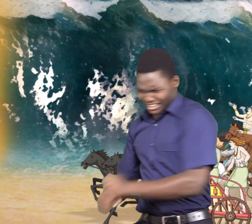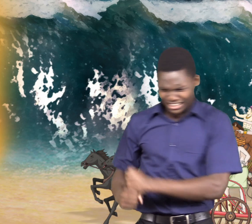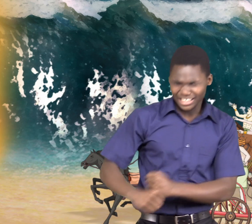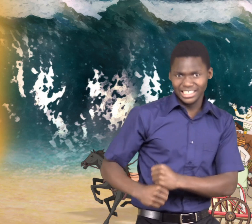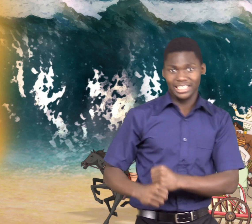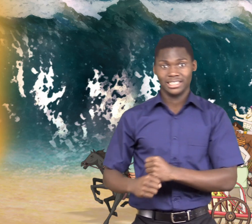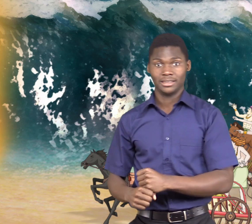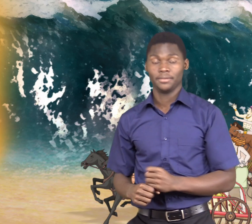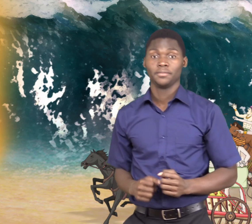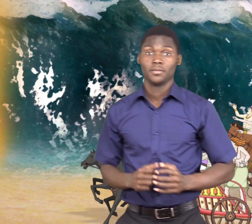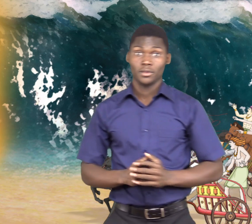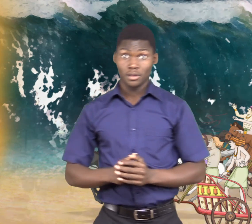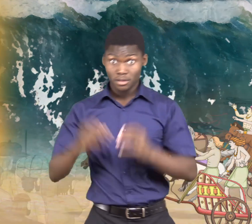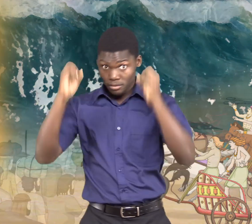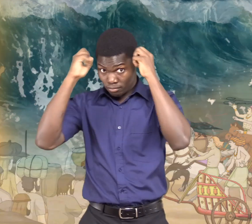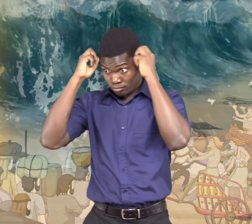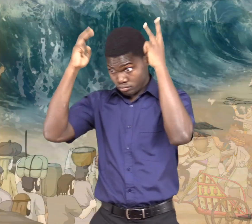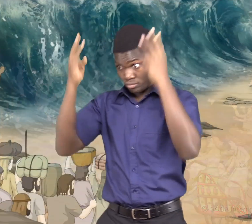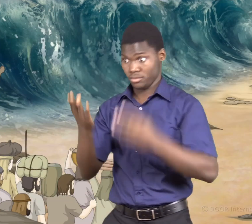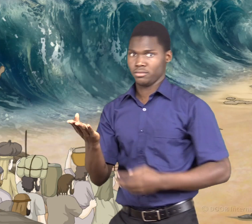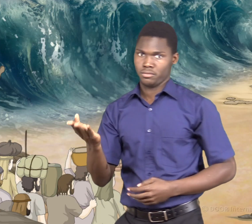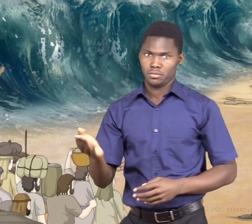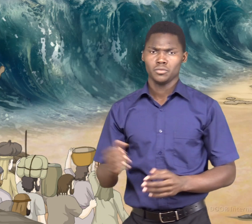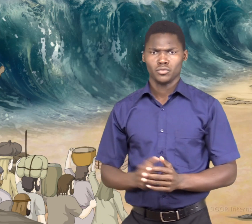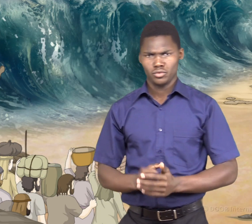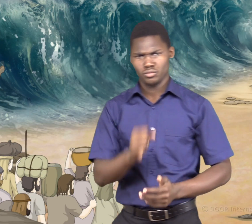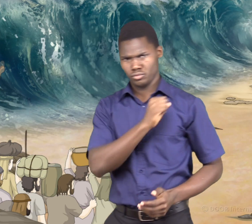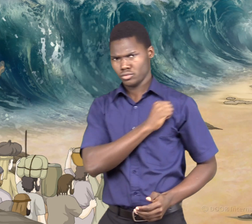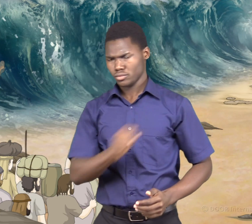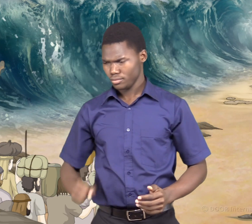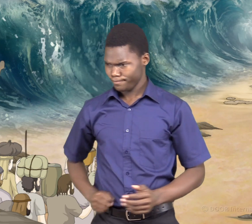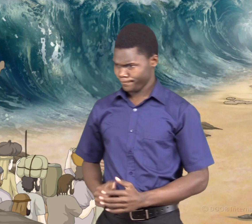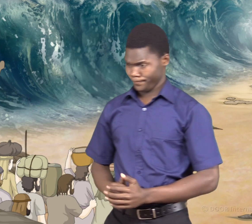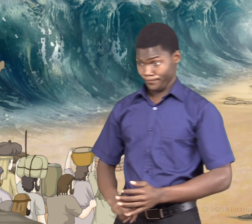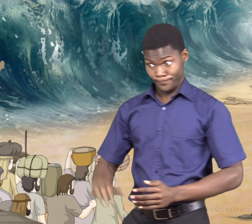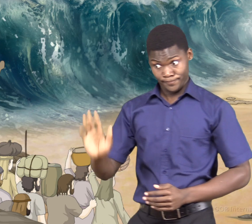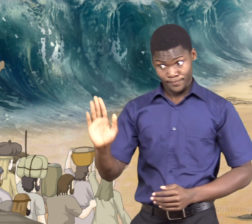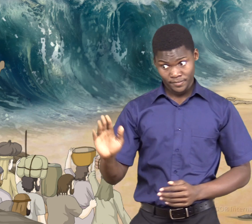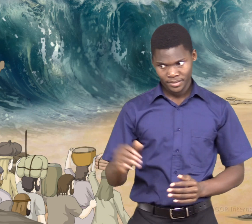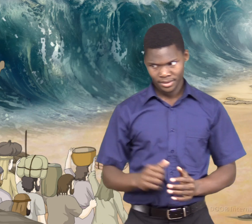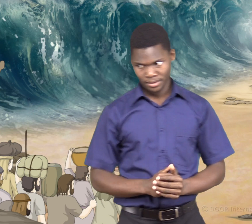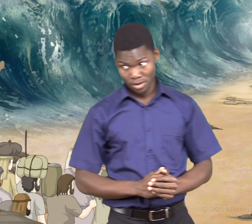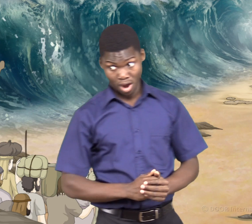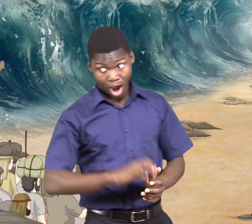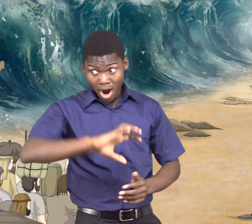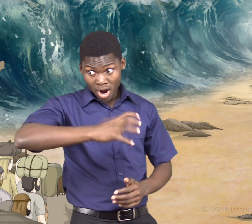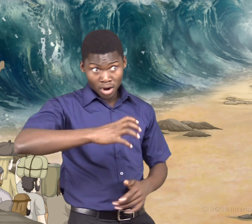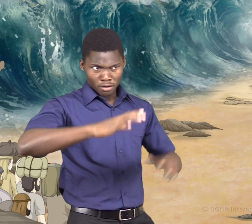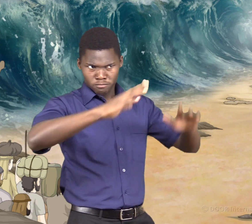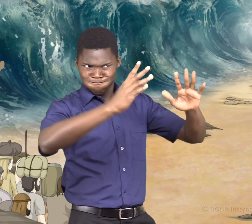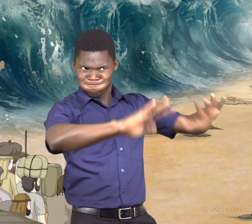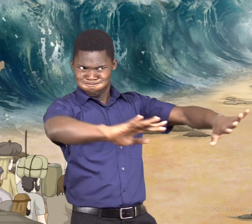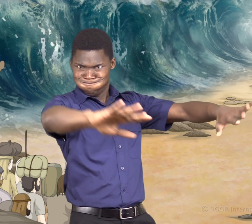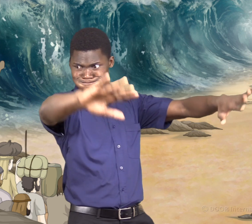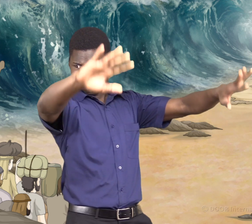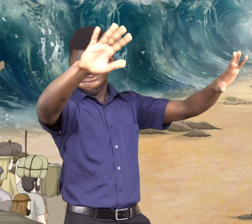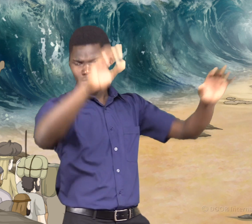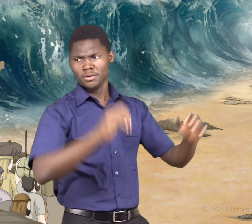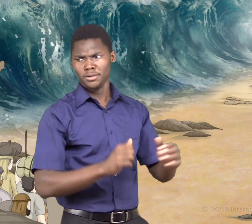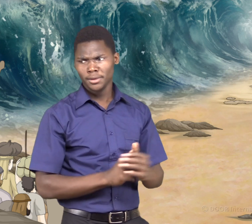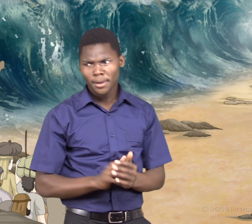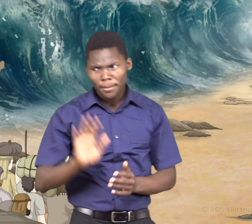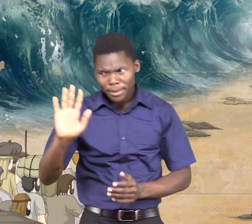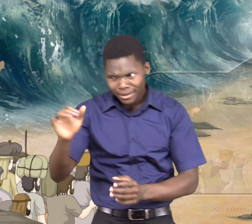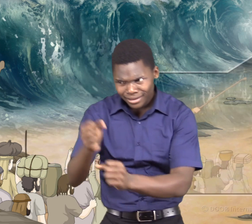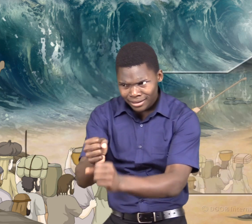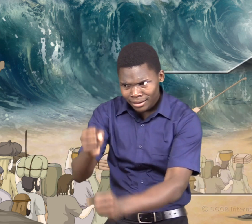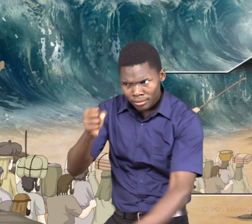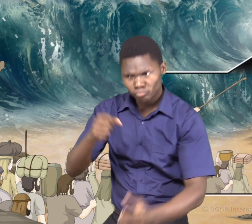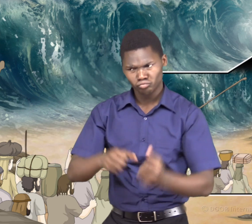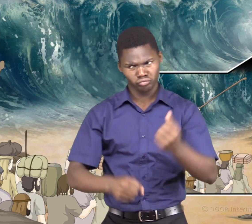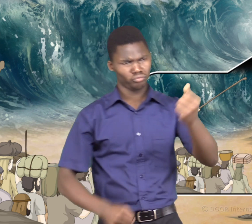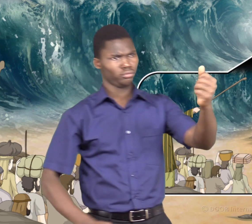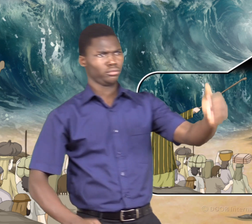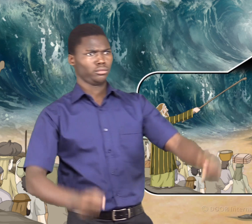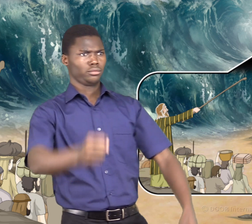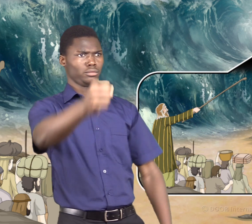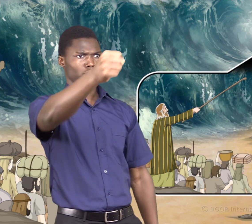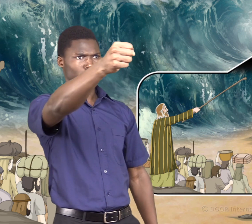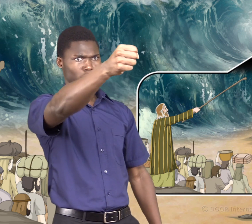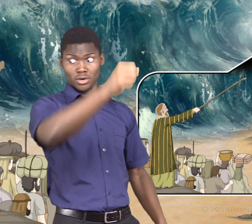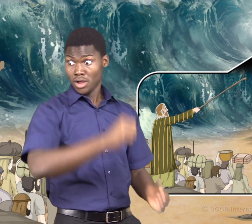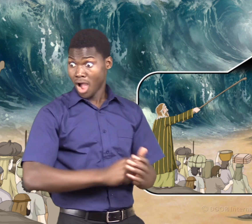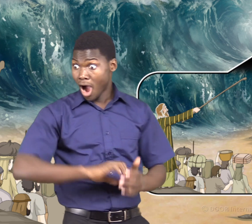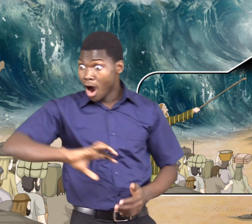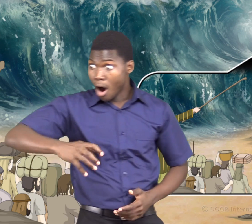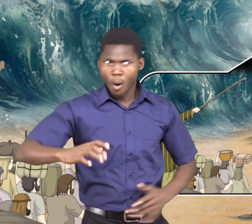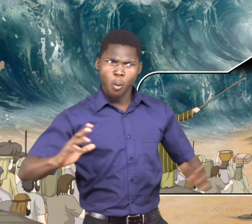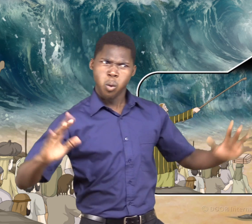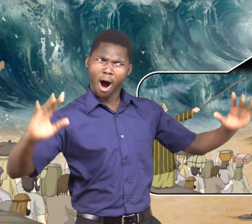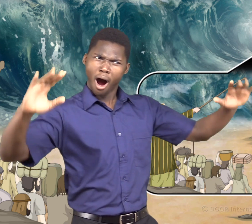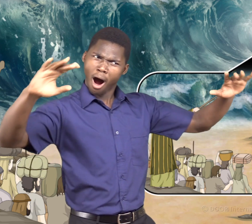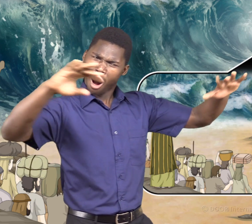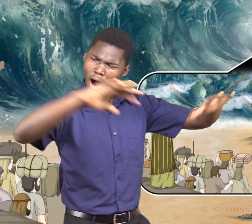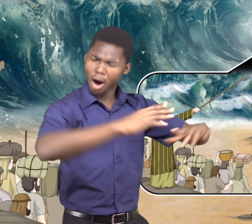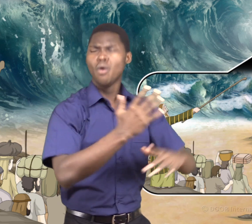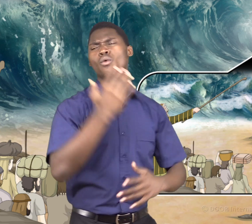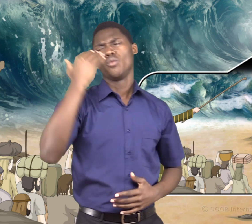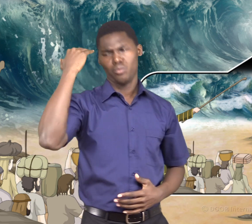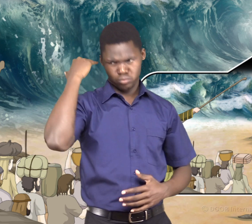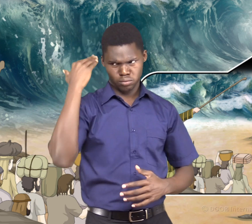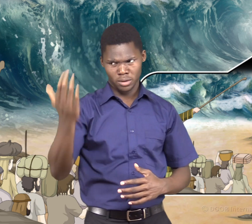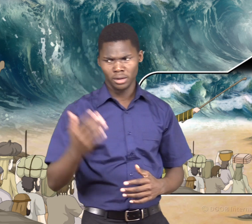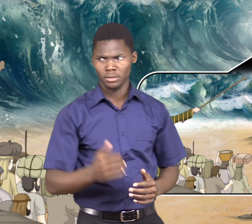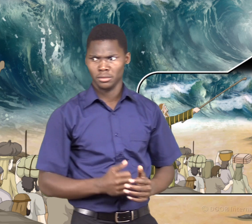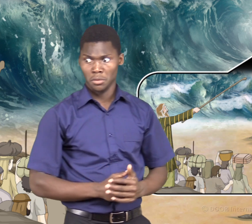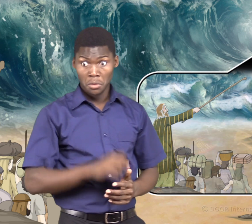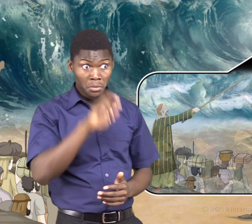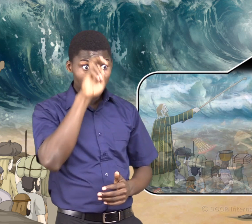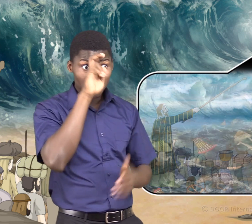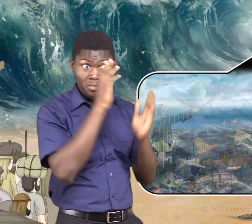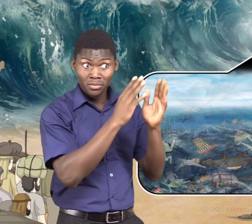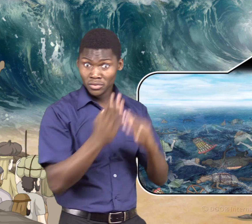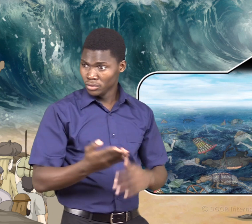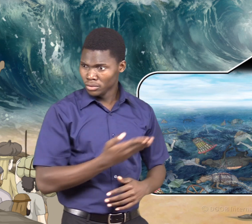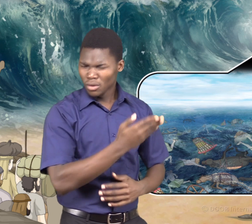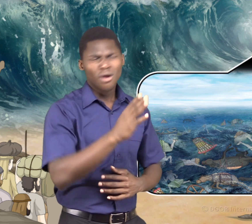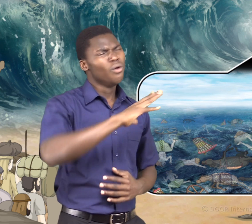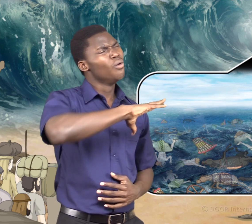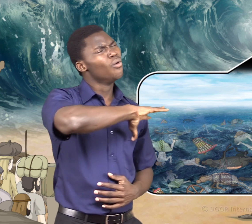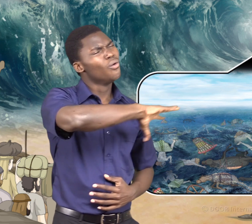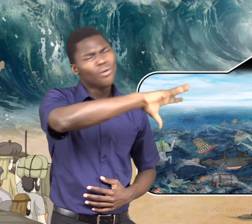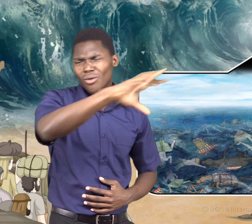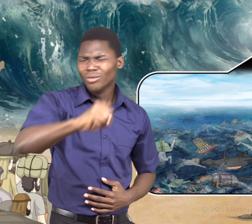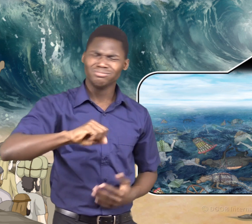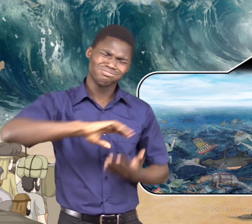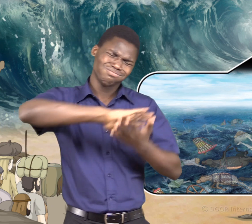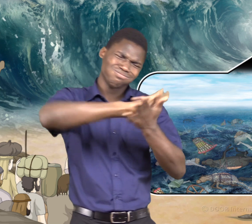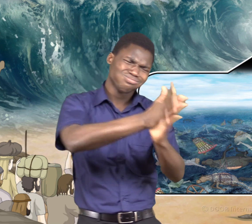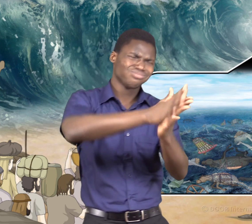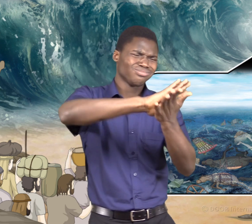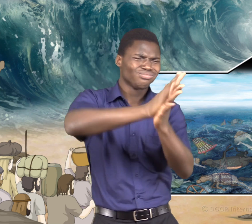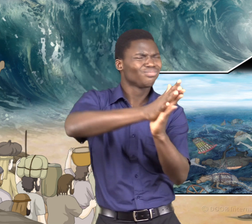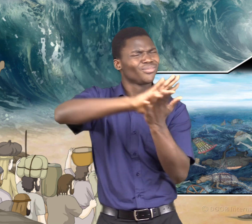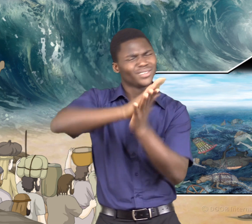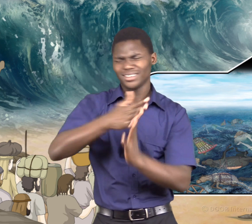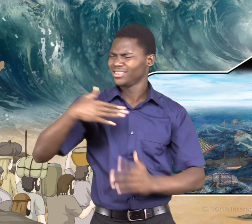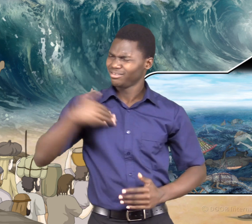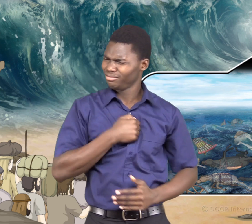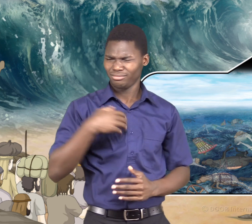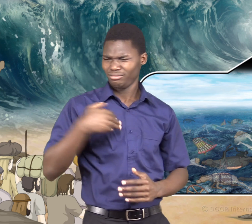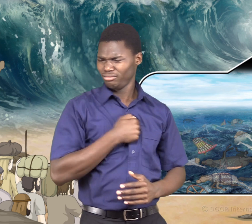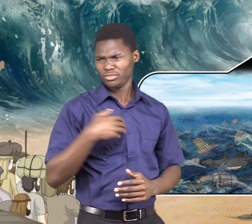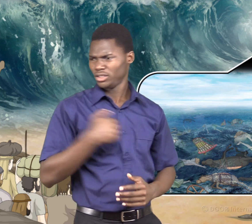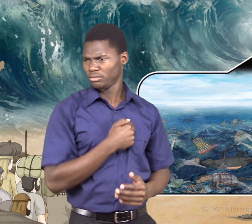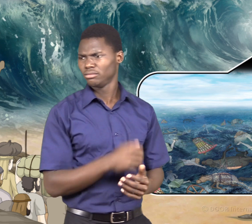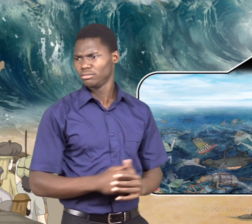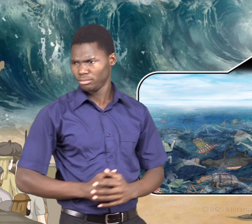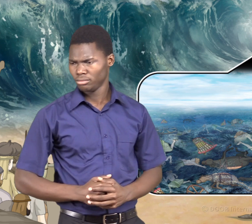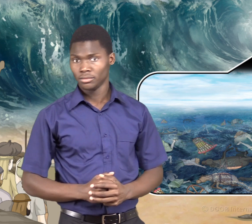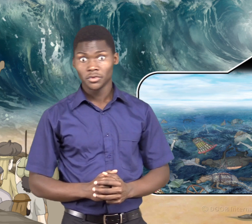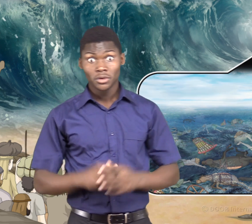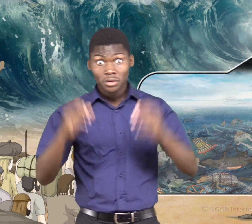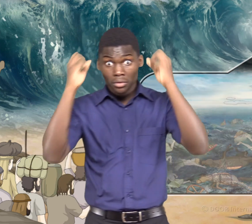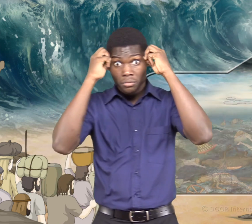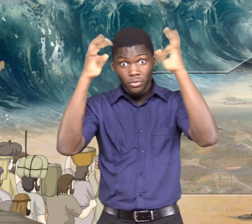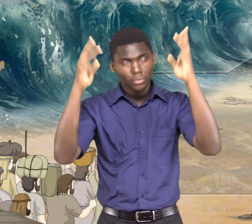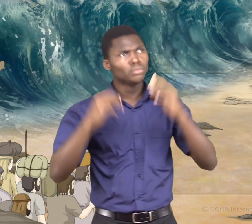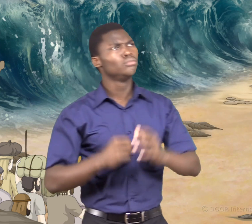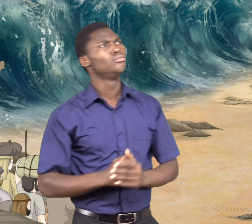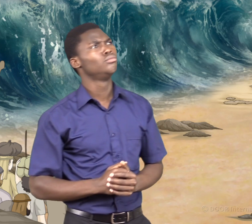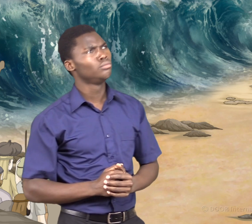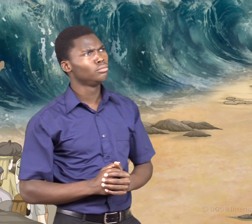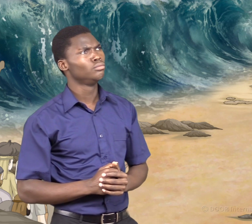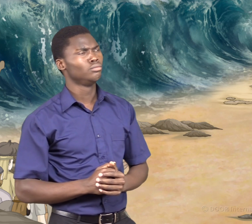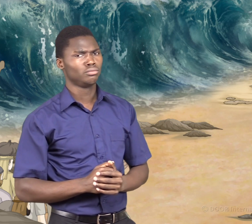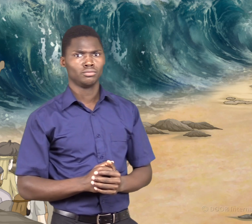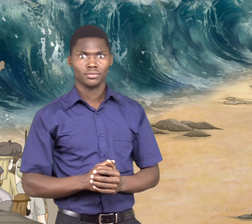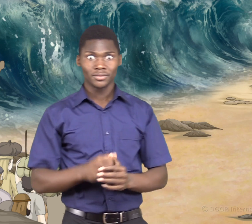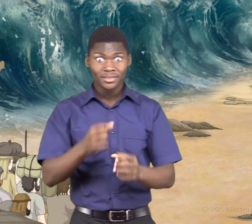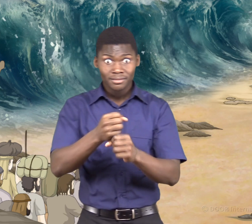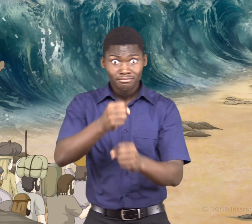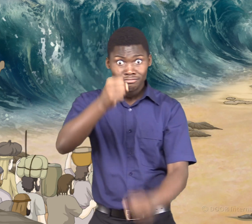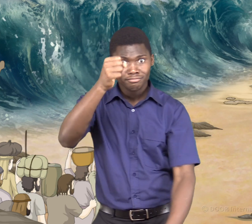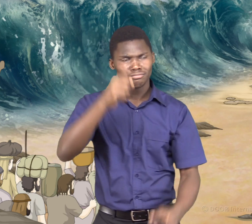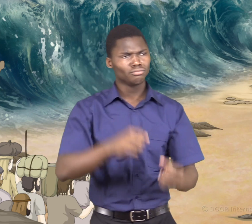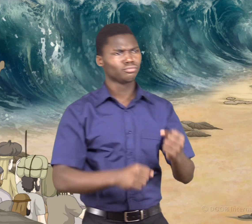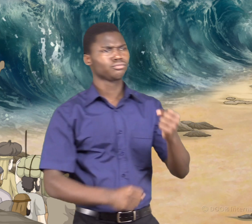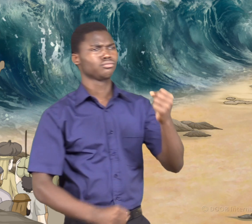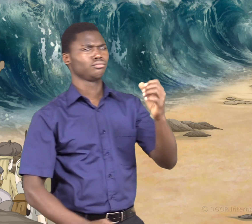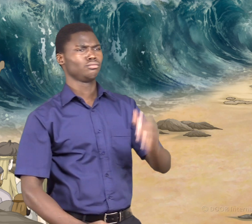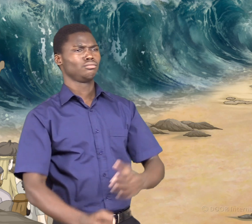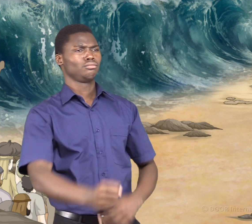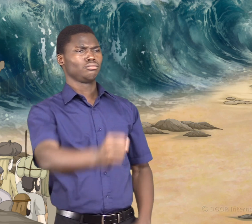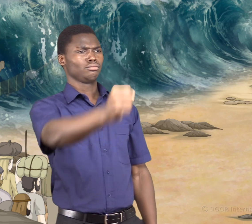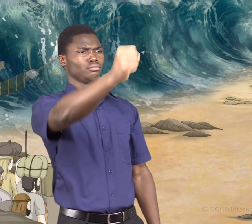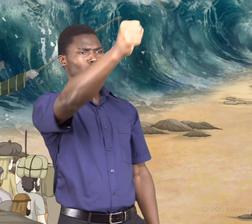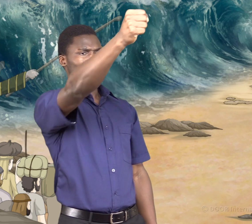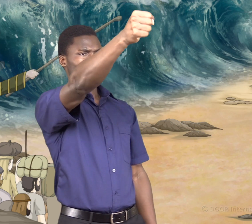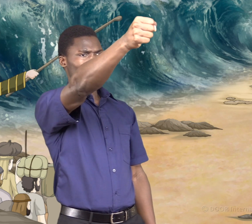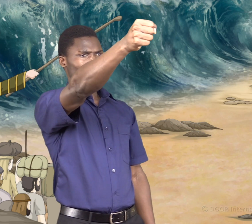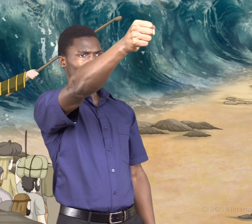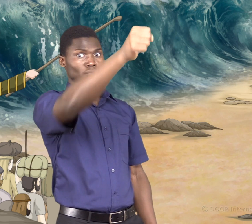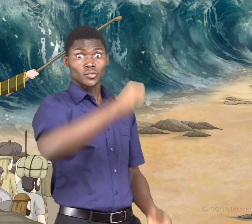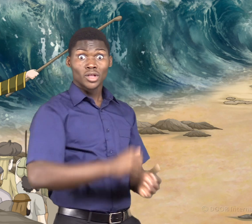Then the LORD said to Moses, “Stretch out your hand over the sea, so that the waters may flow back over the Egyptians and their chariots and horsemen.”